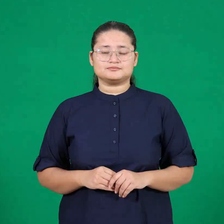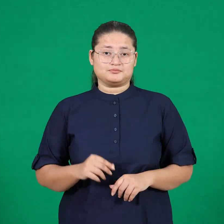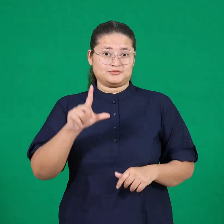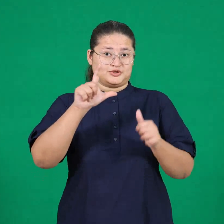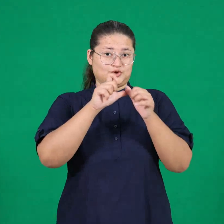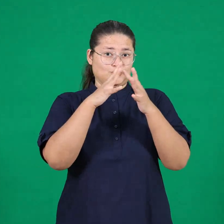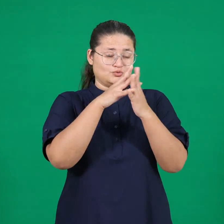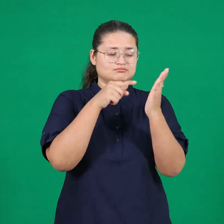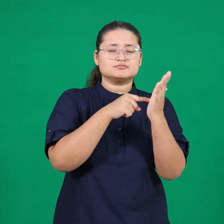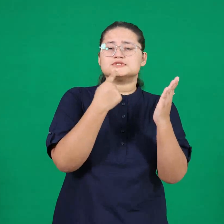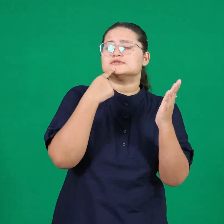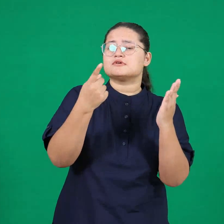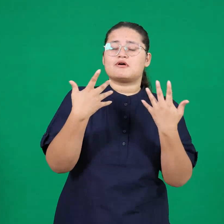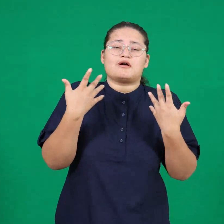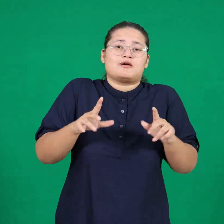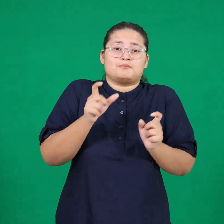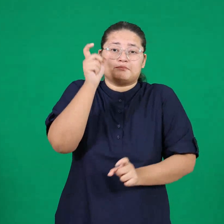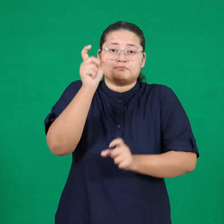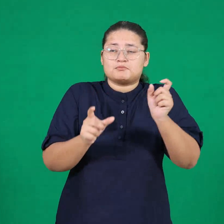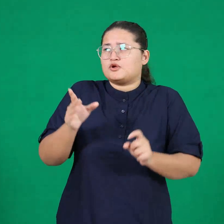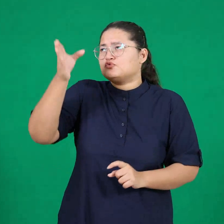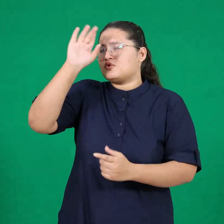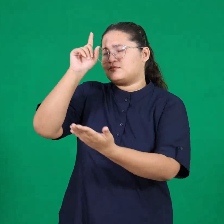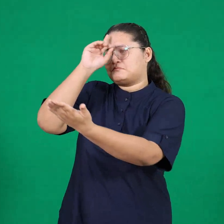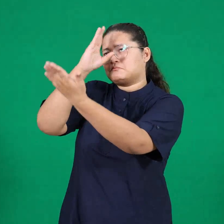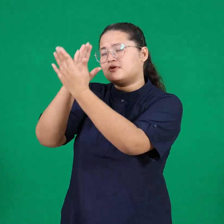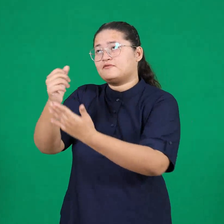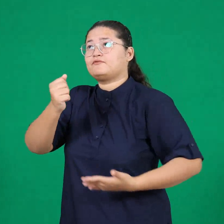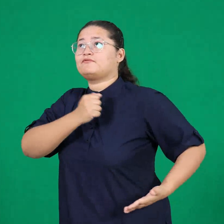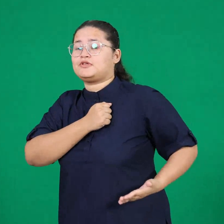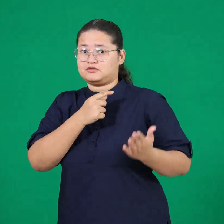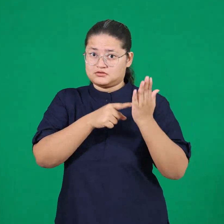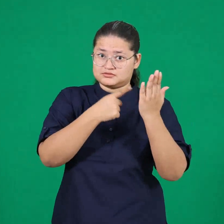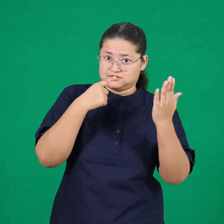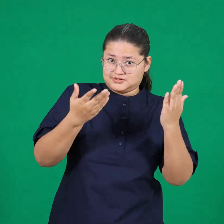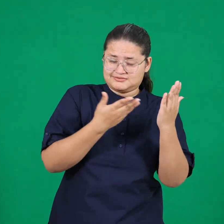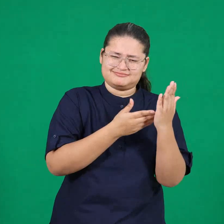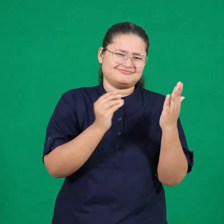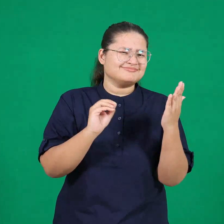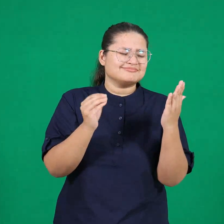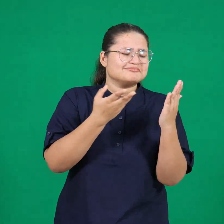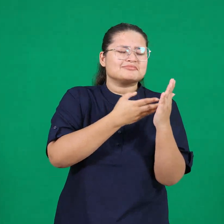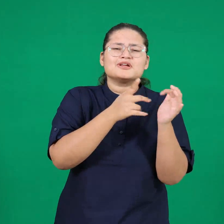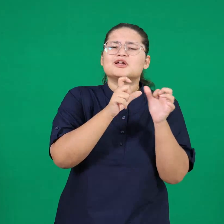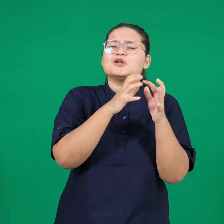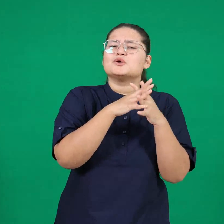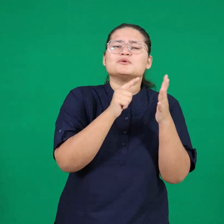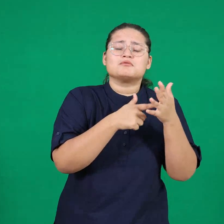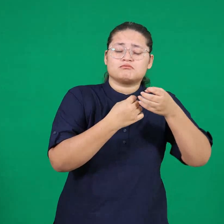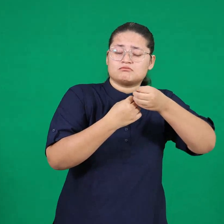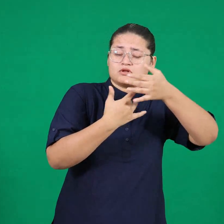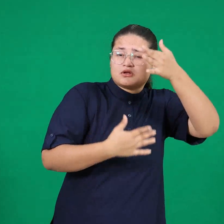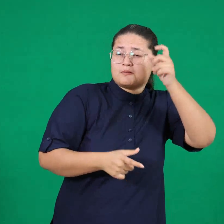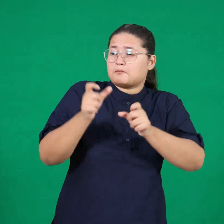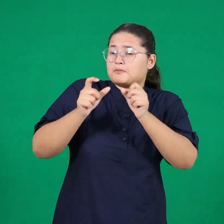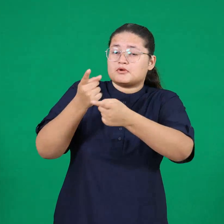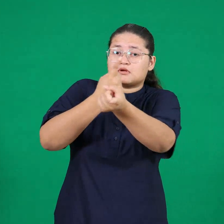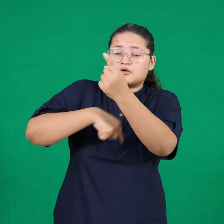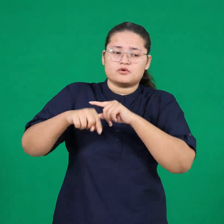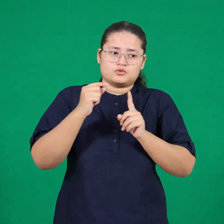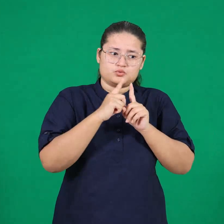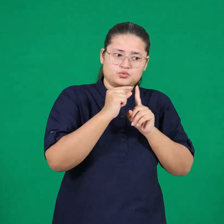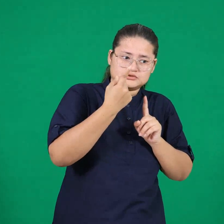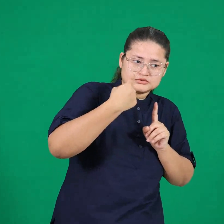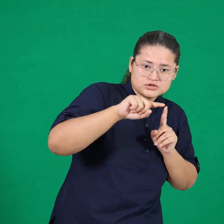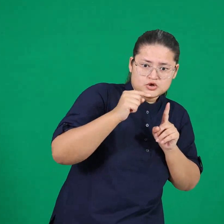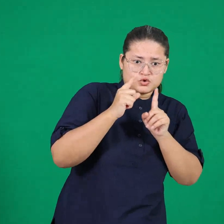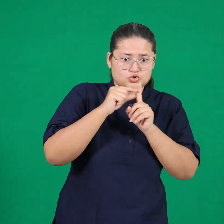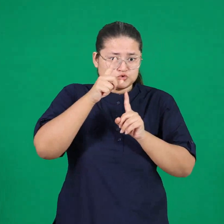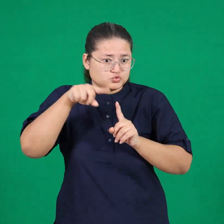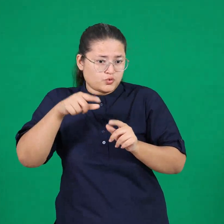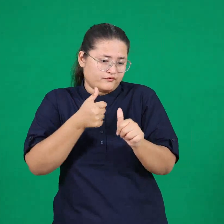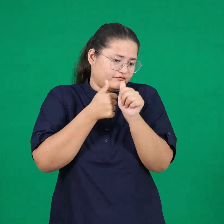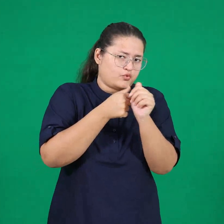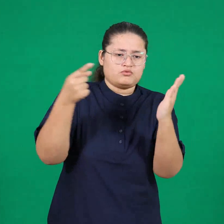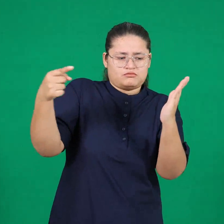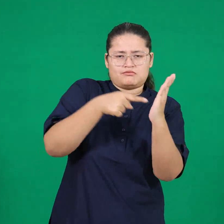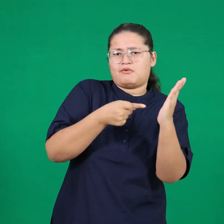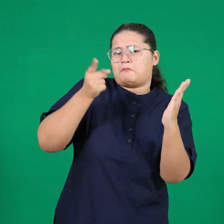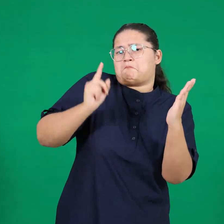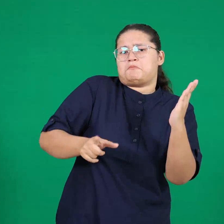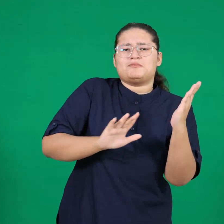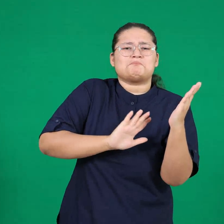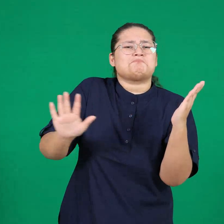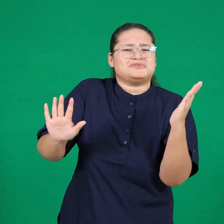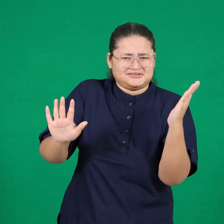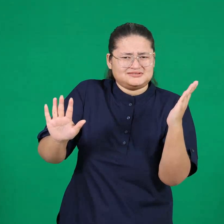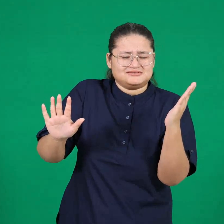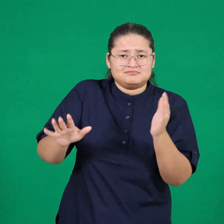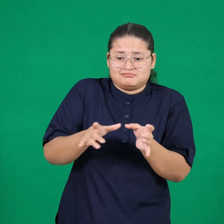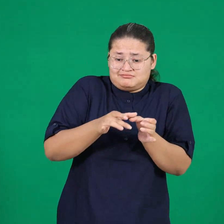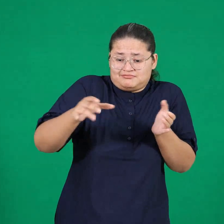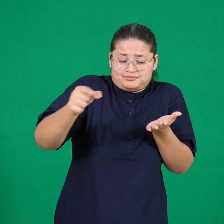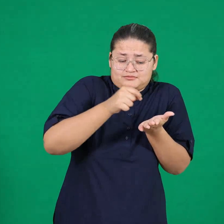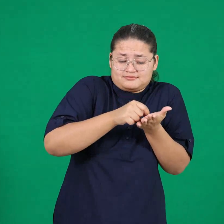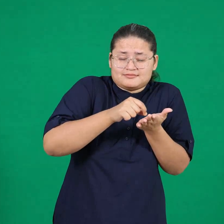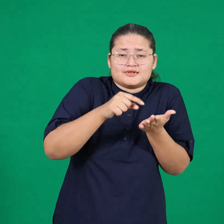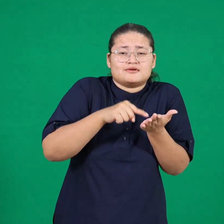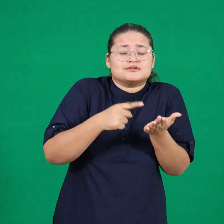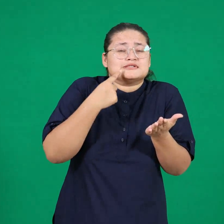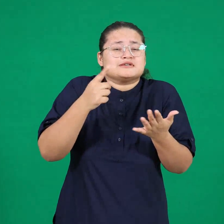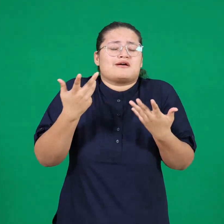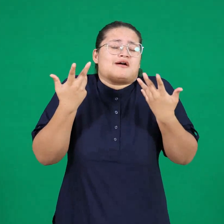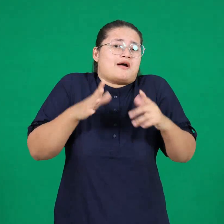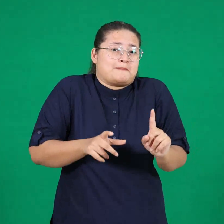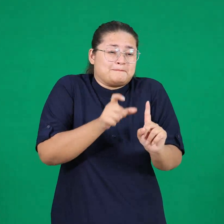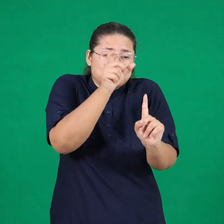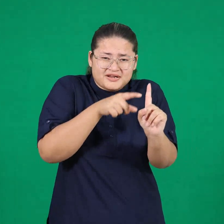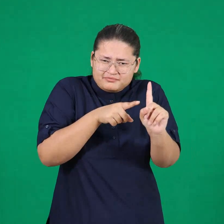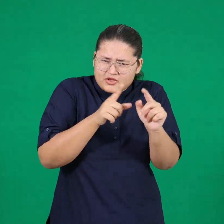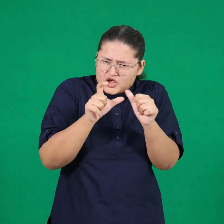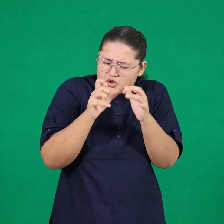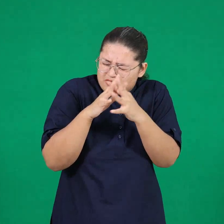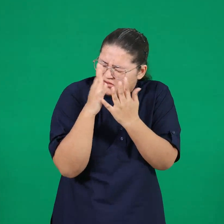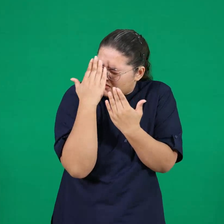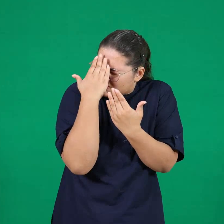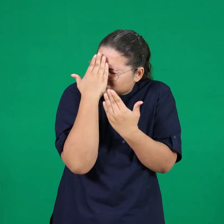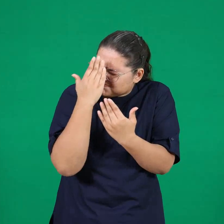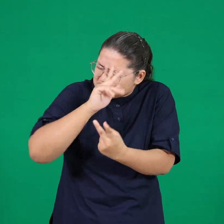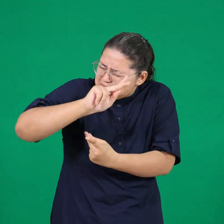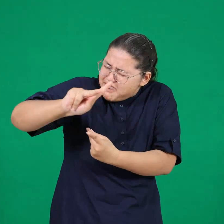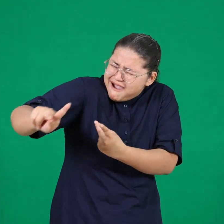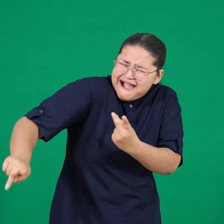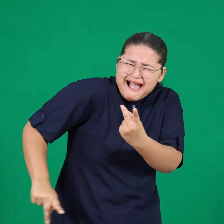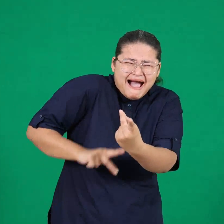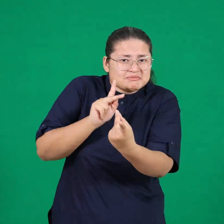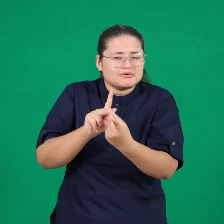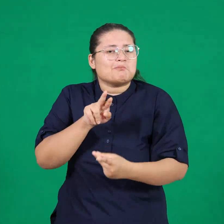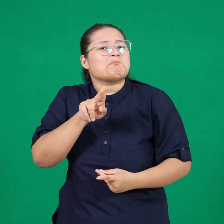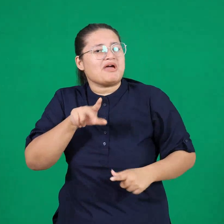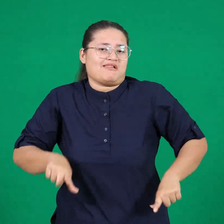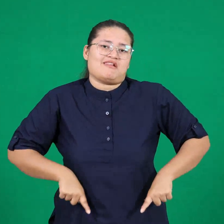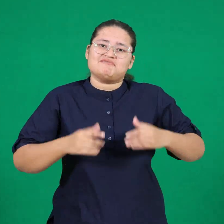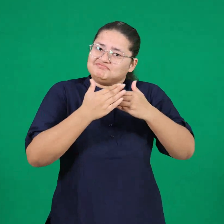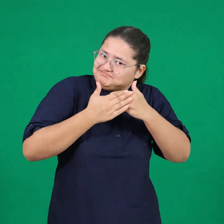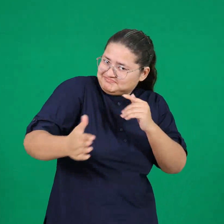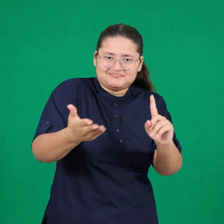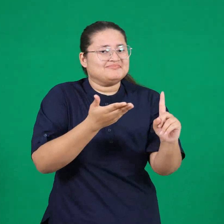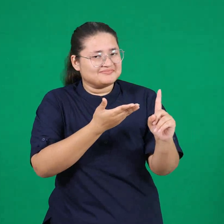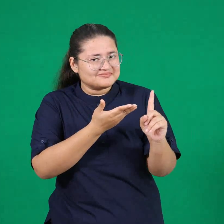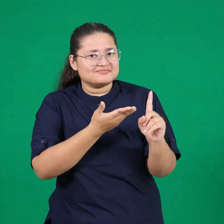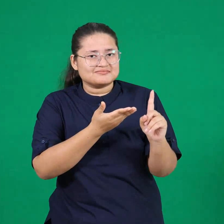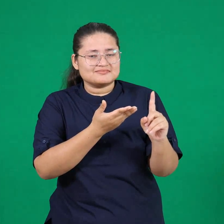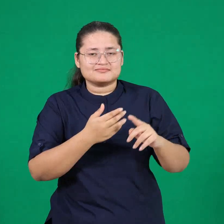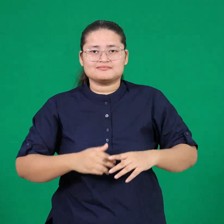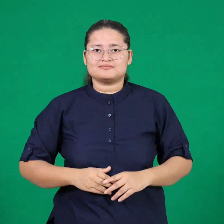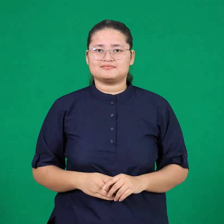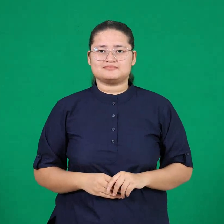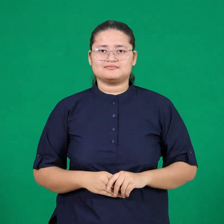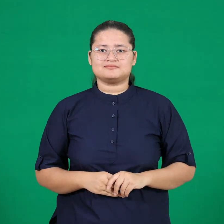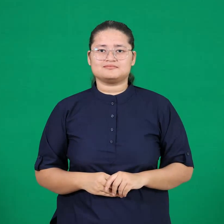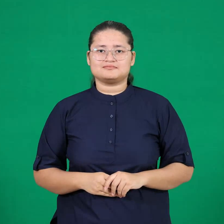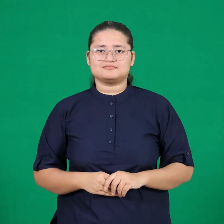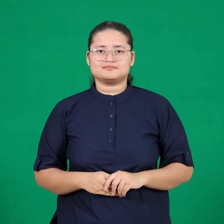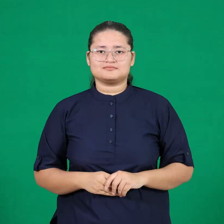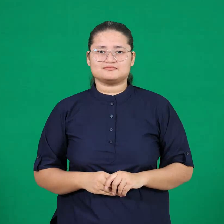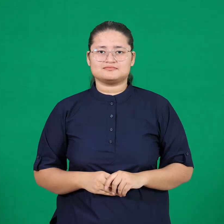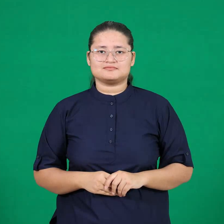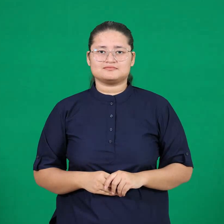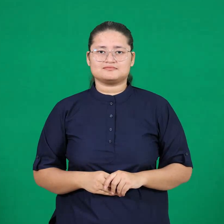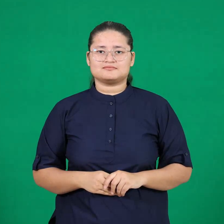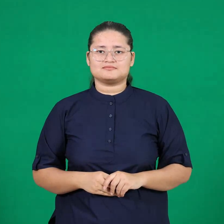The law, however, is not based on faith; on the contrary, "The man who does these things will live by them."